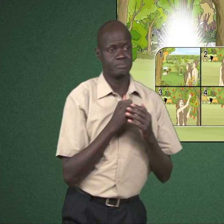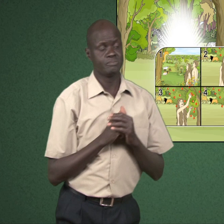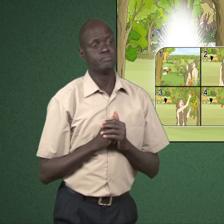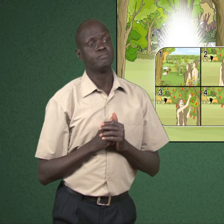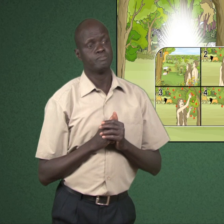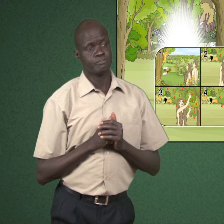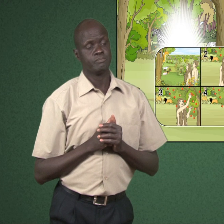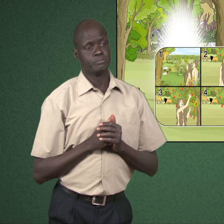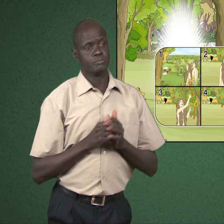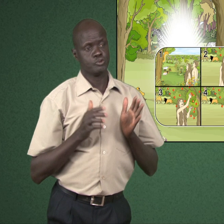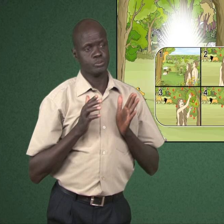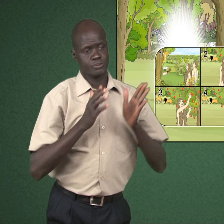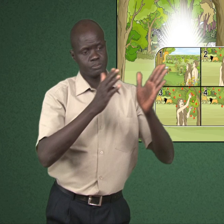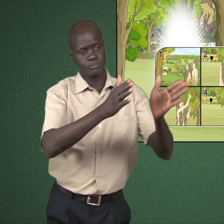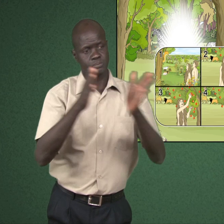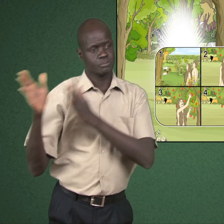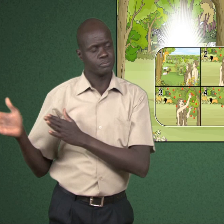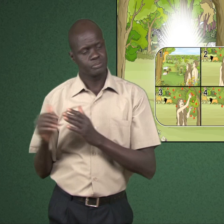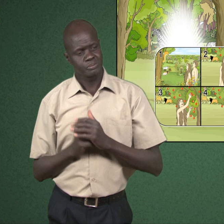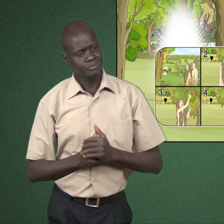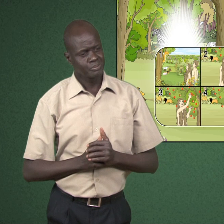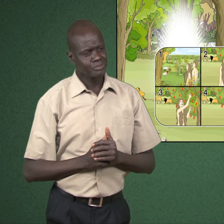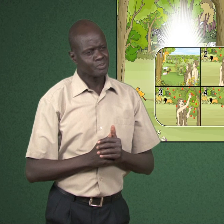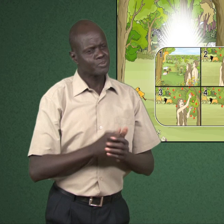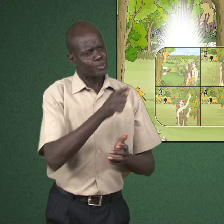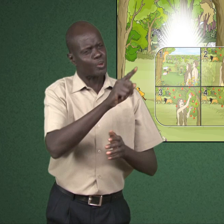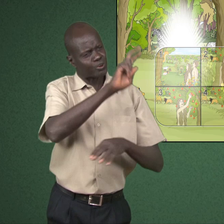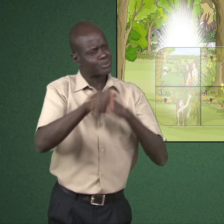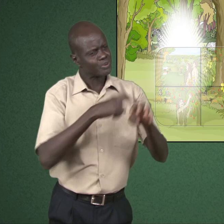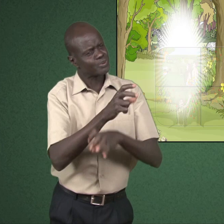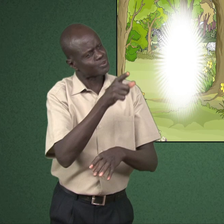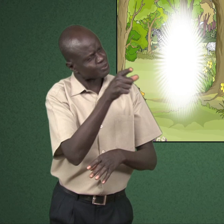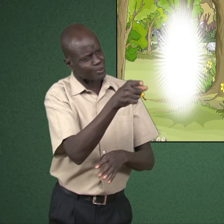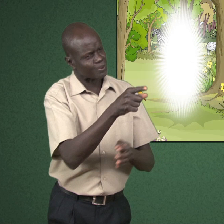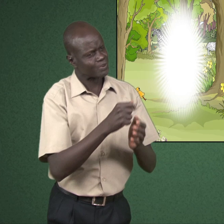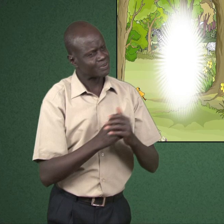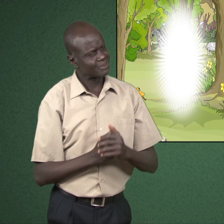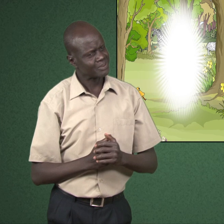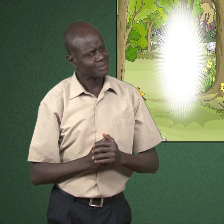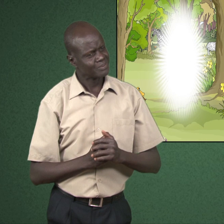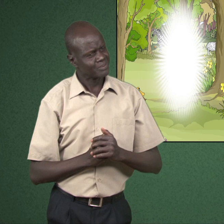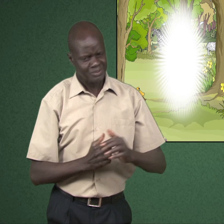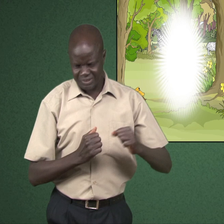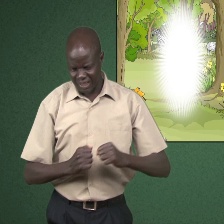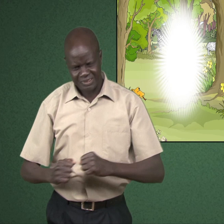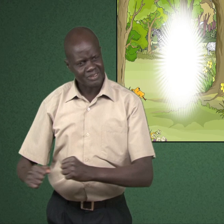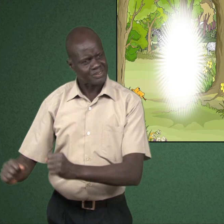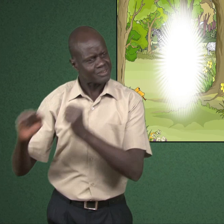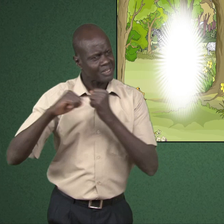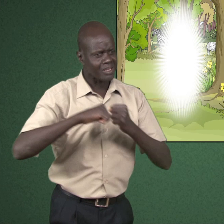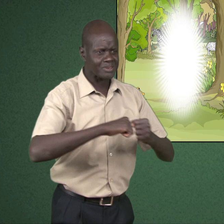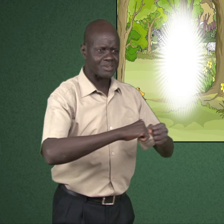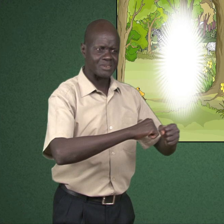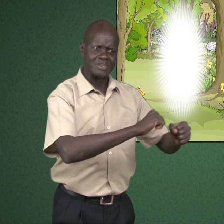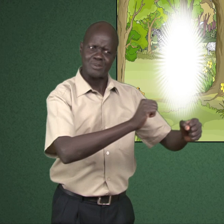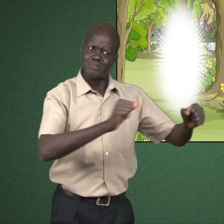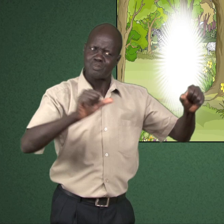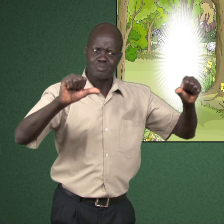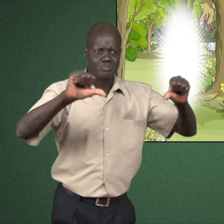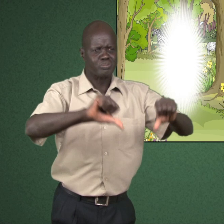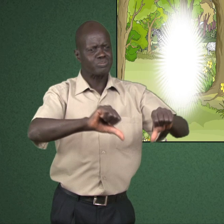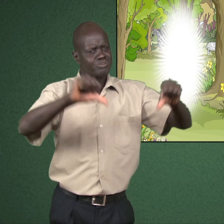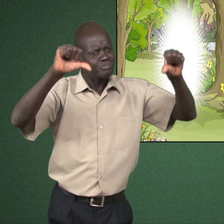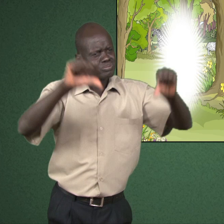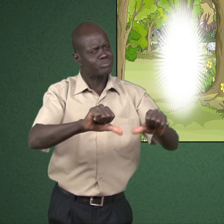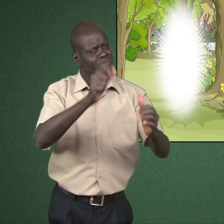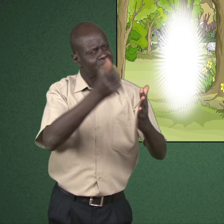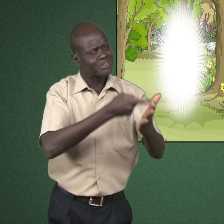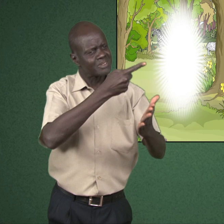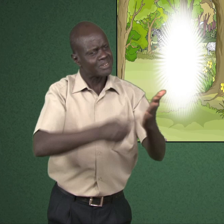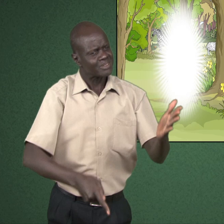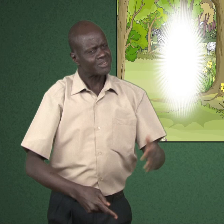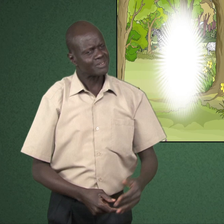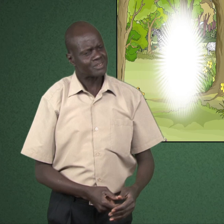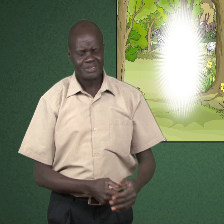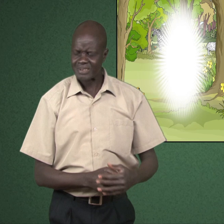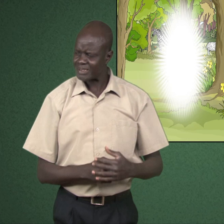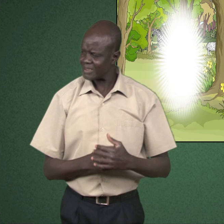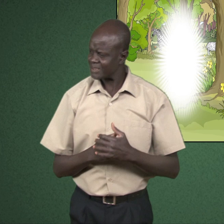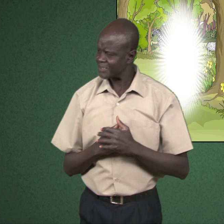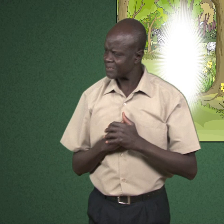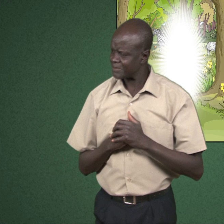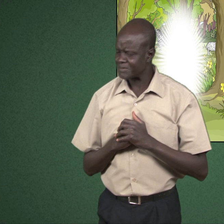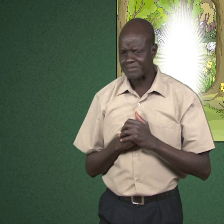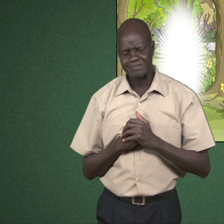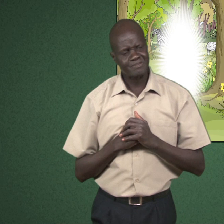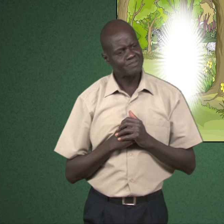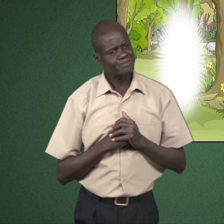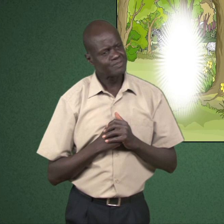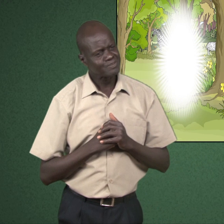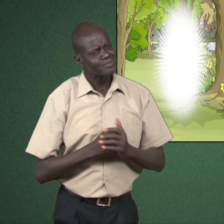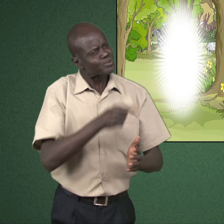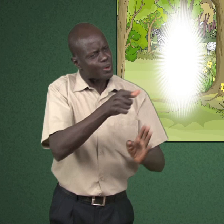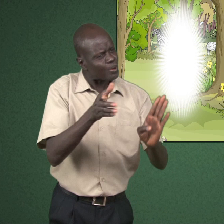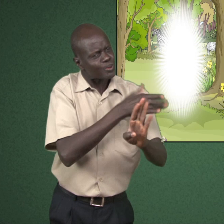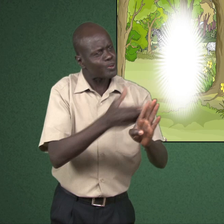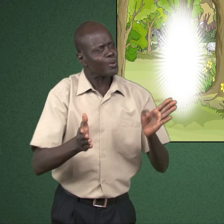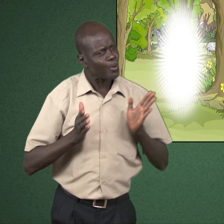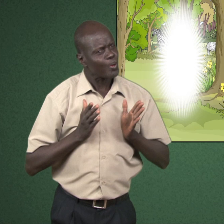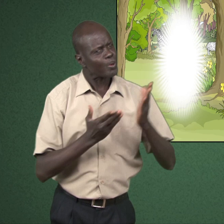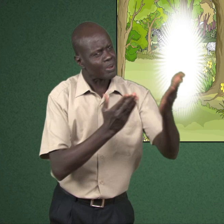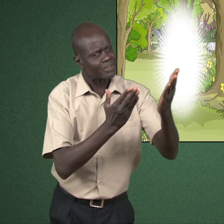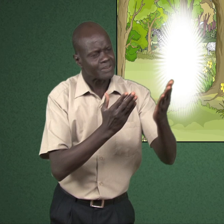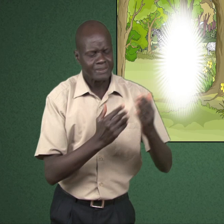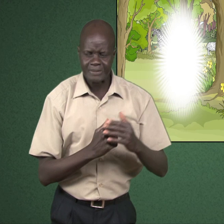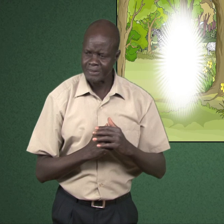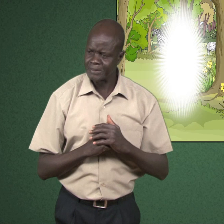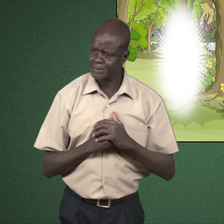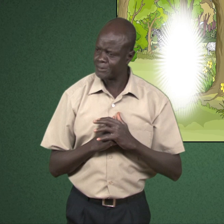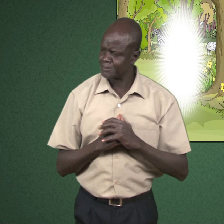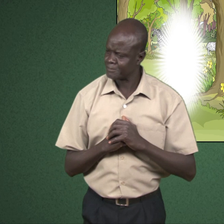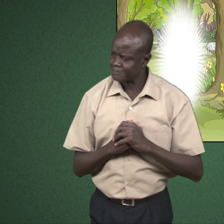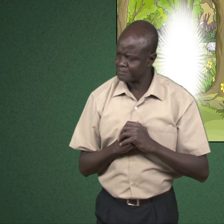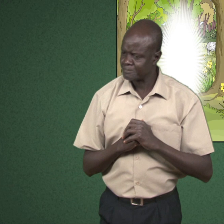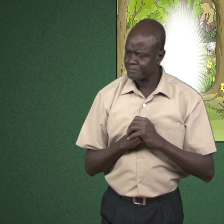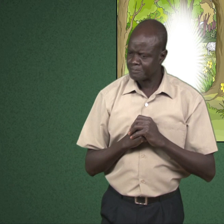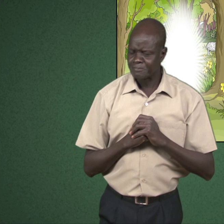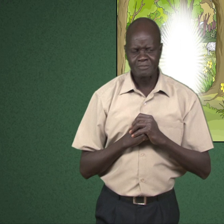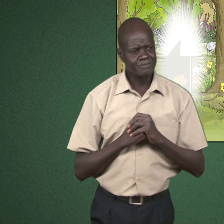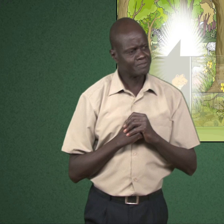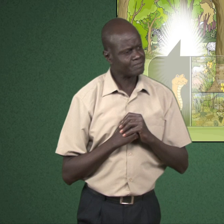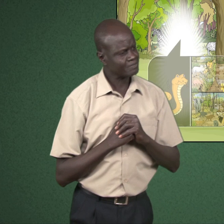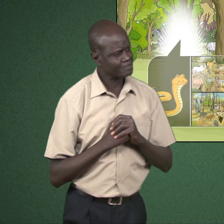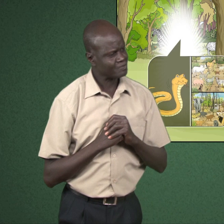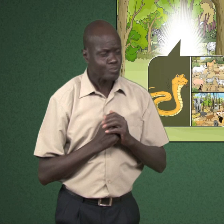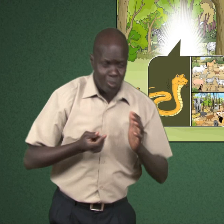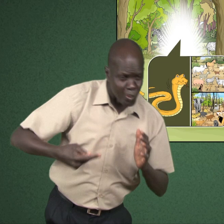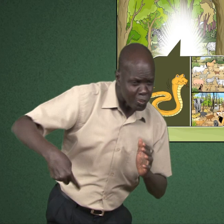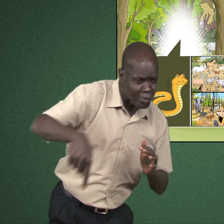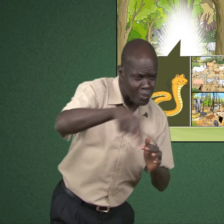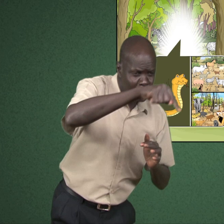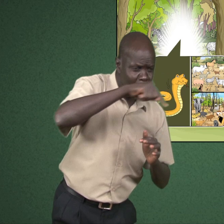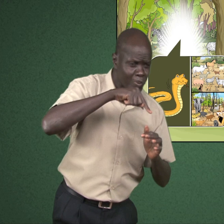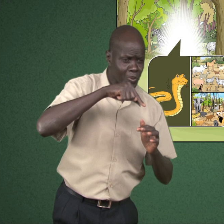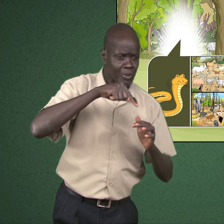“The serpent deceived me,” she replied, “and I ate.”